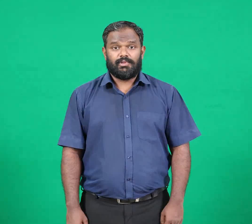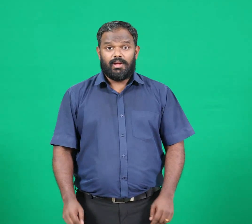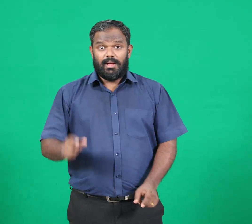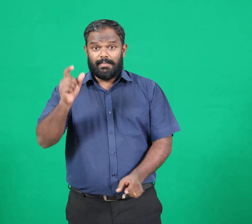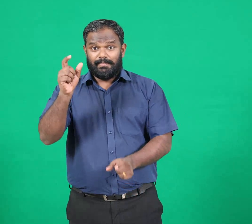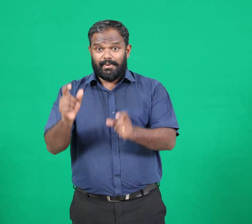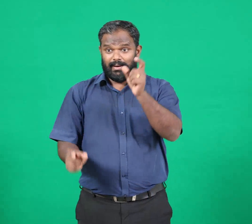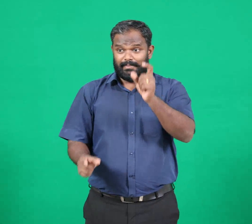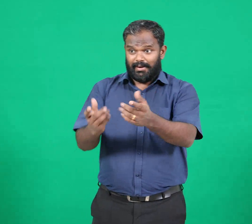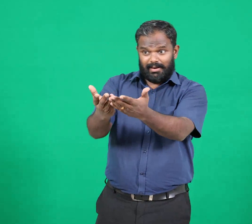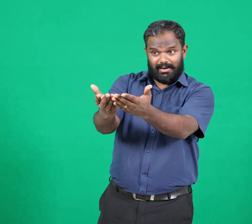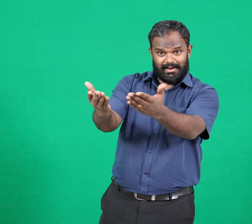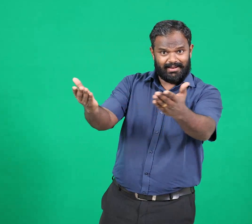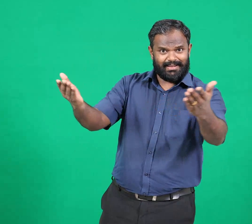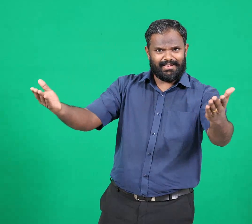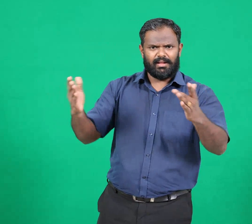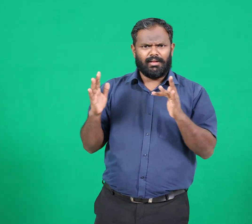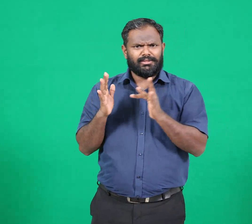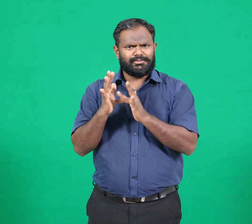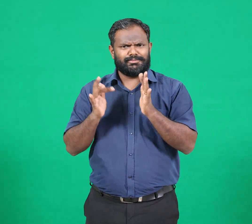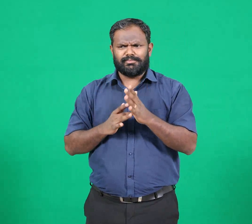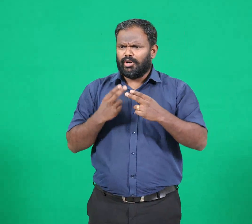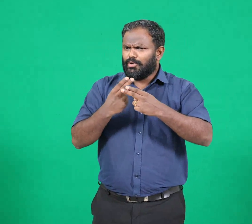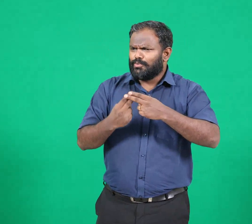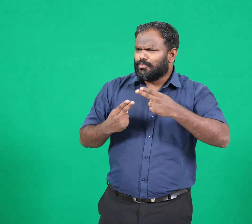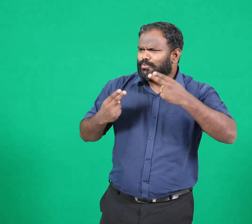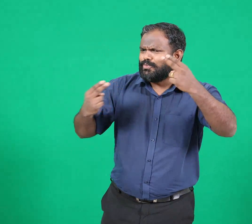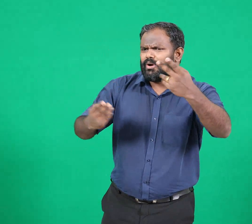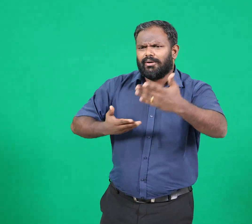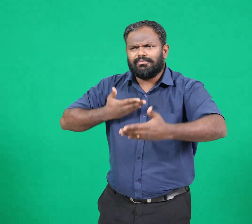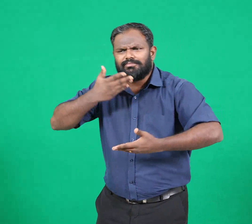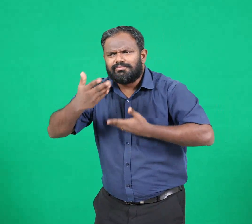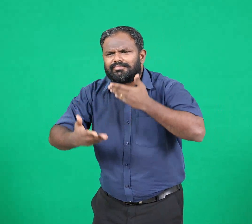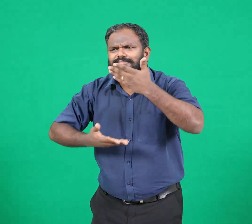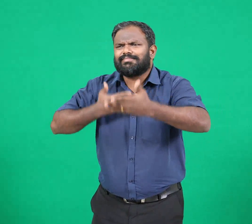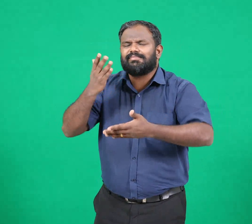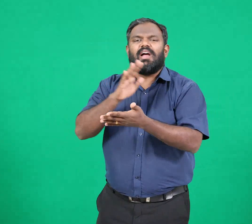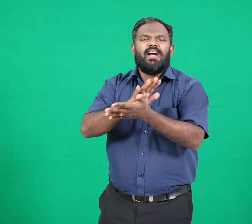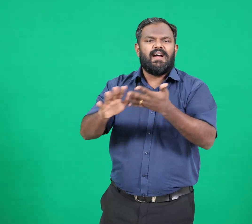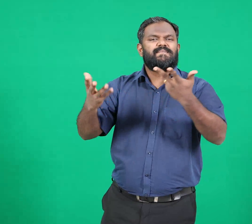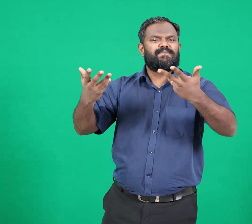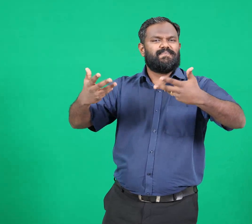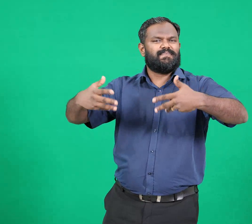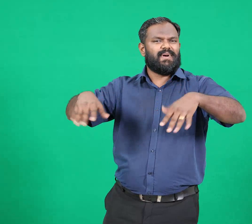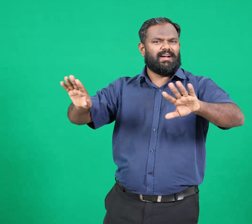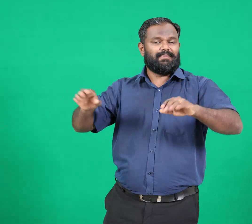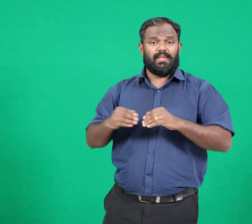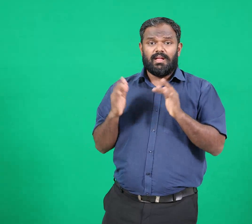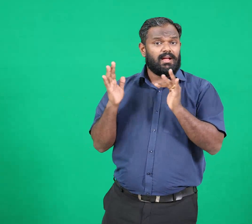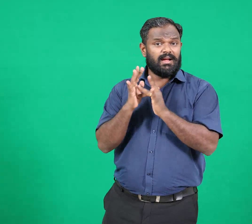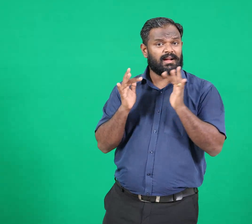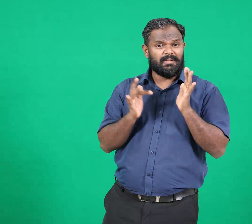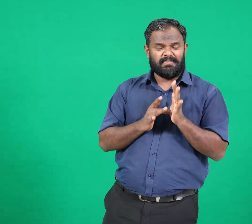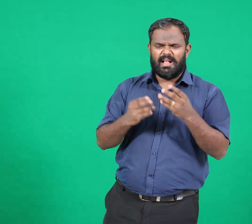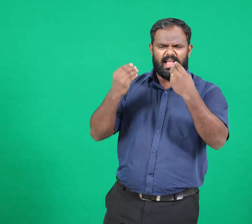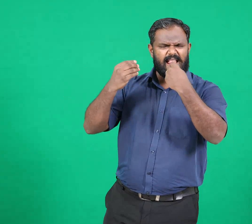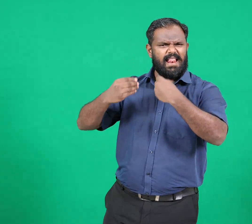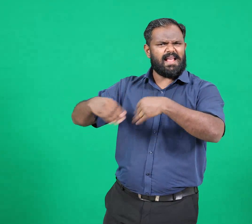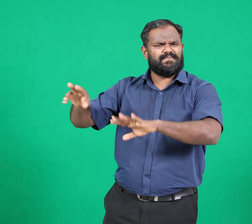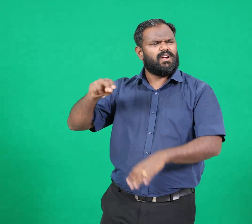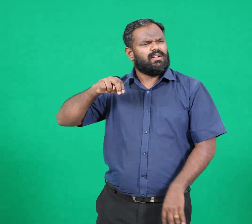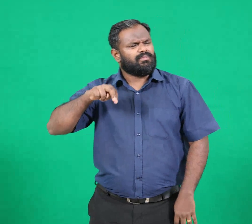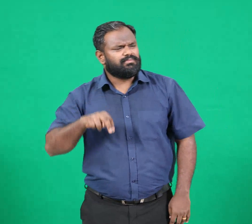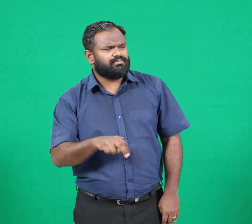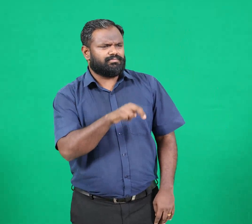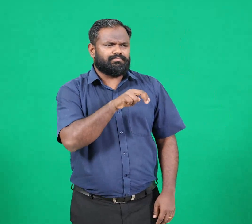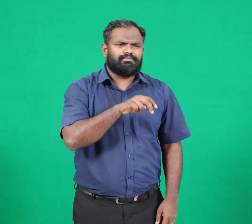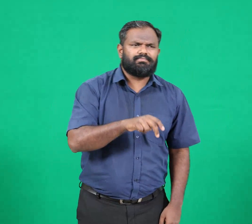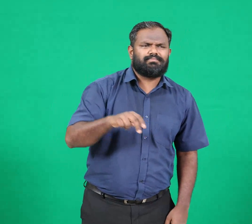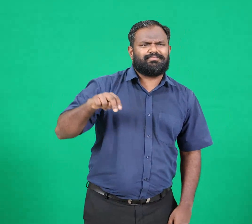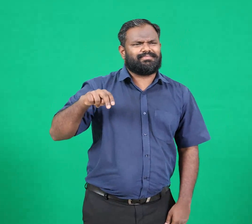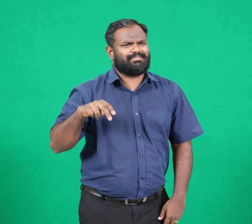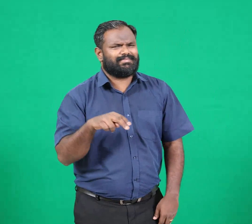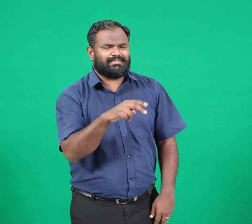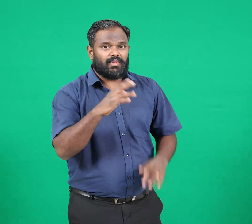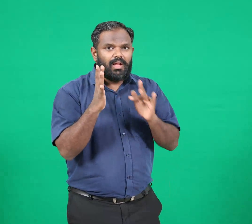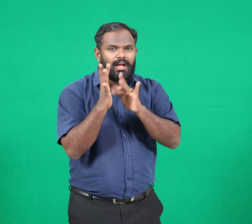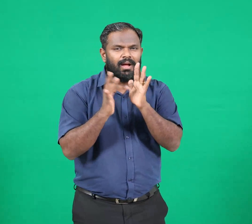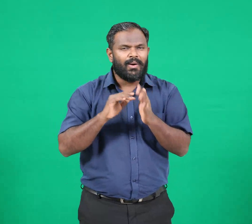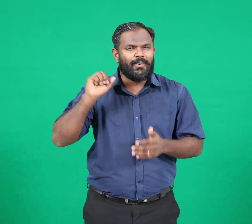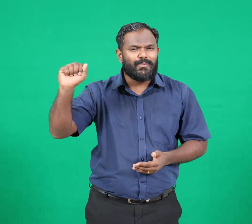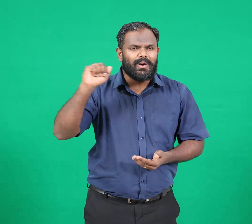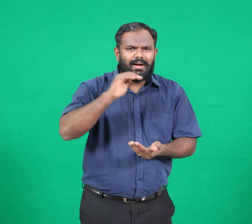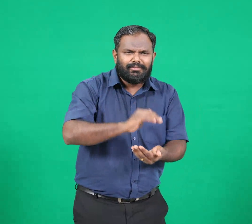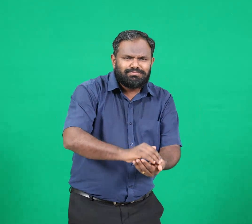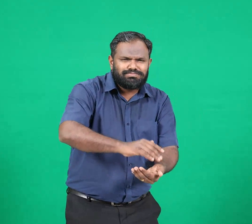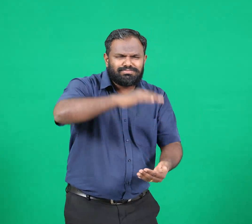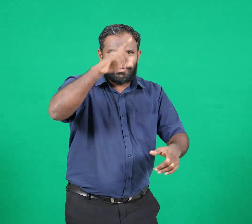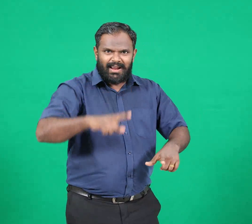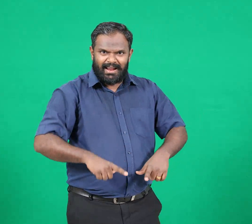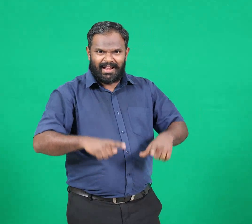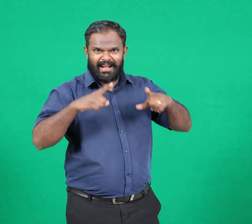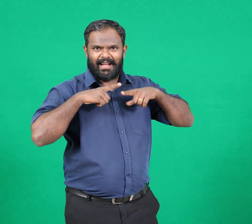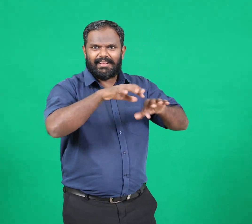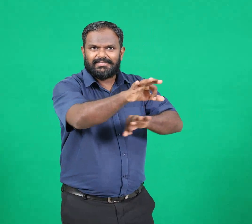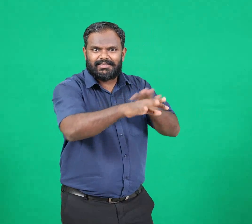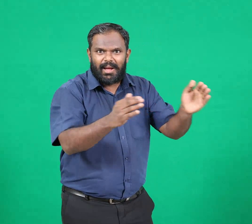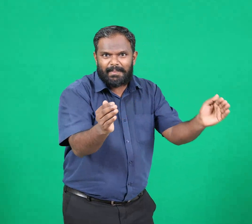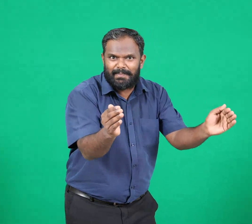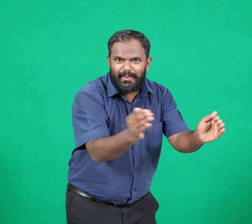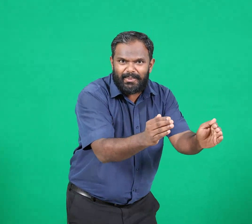When Jesus had finished these parables, He withdrew from that place.